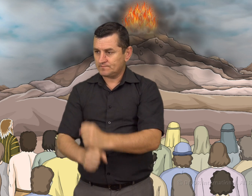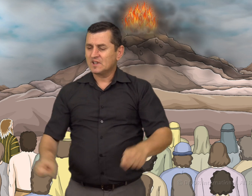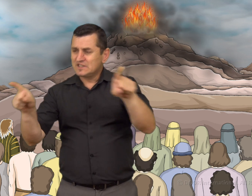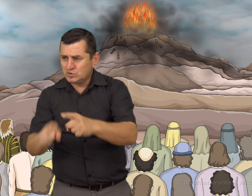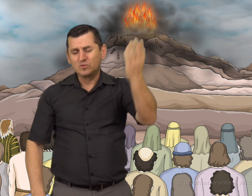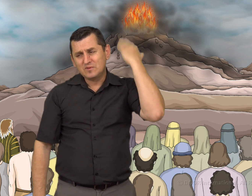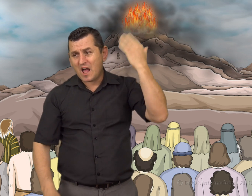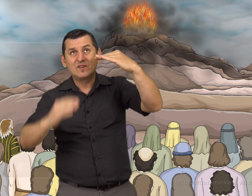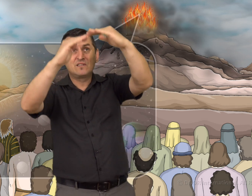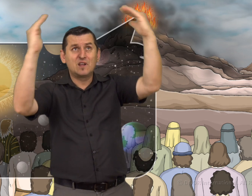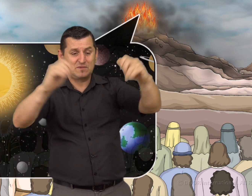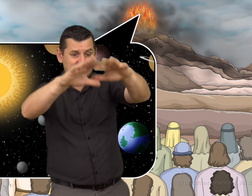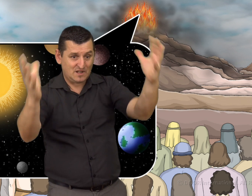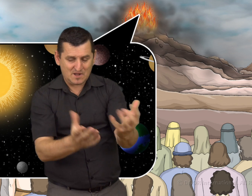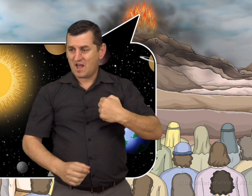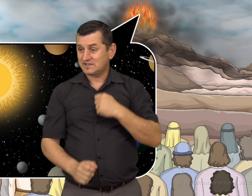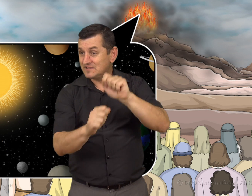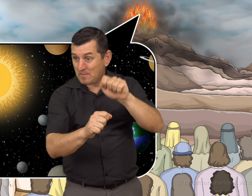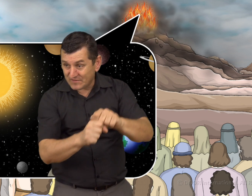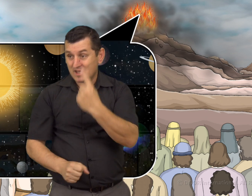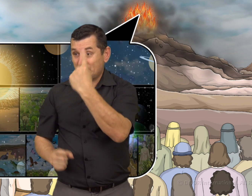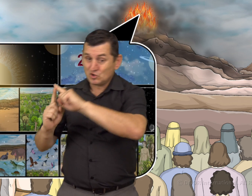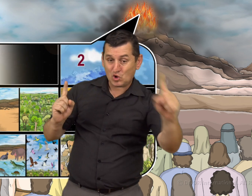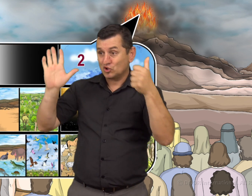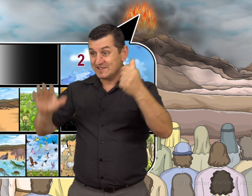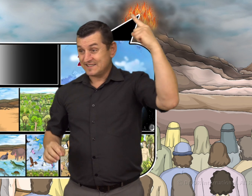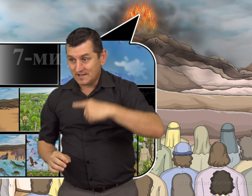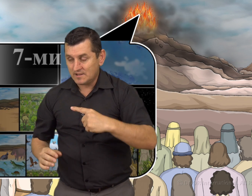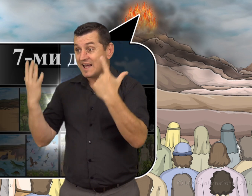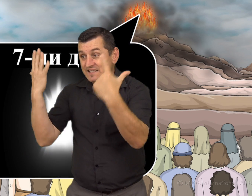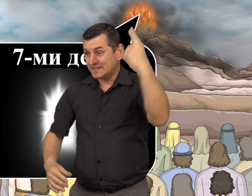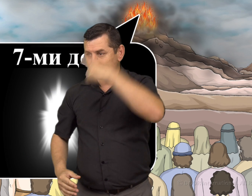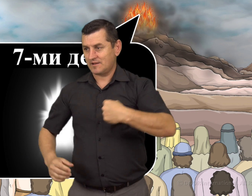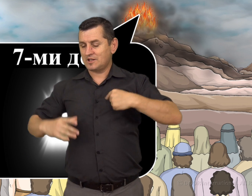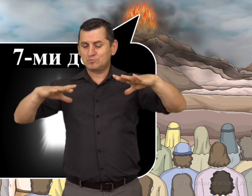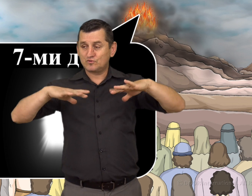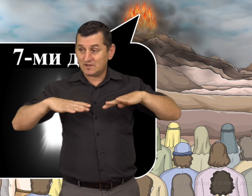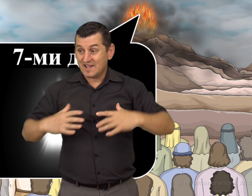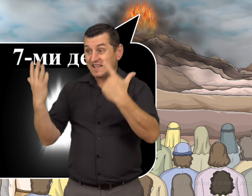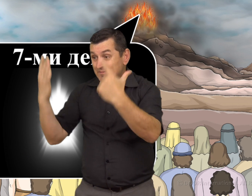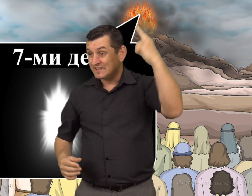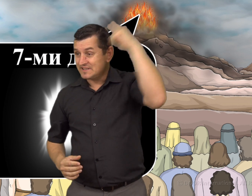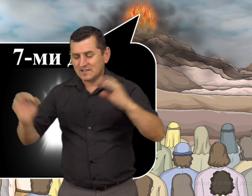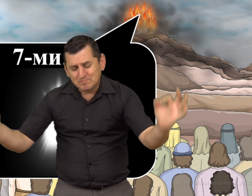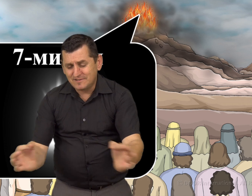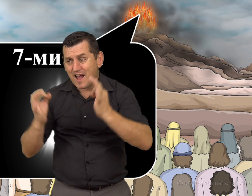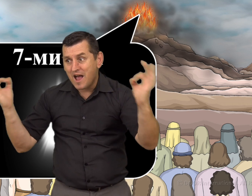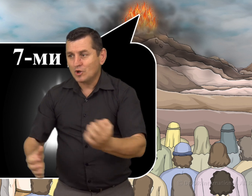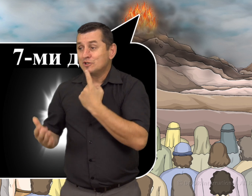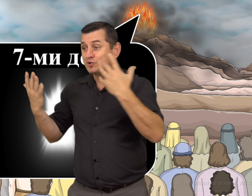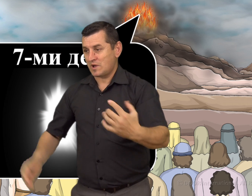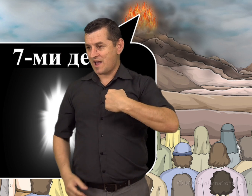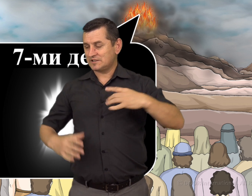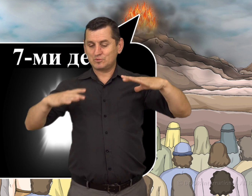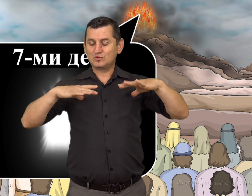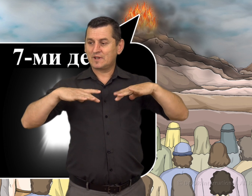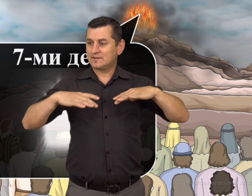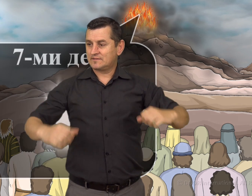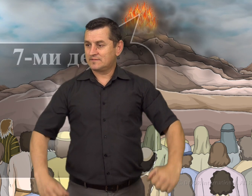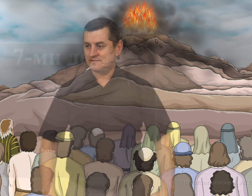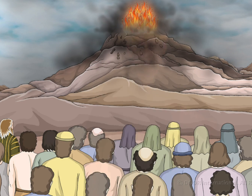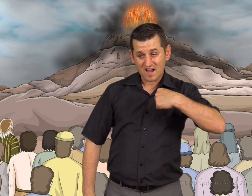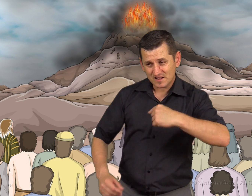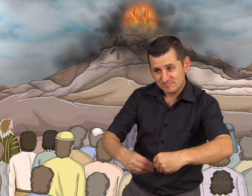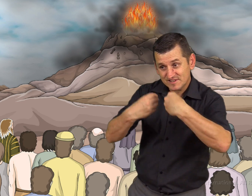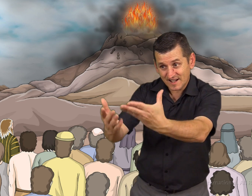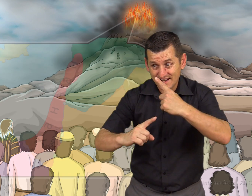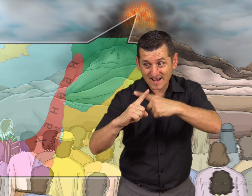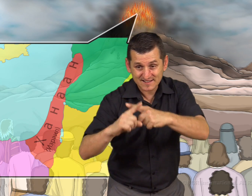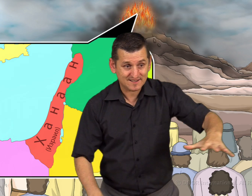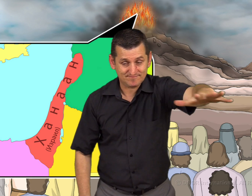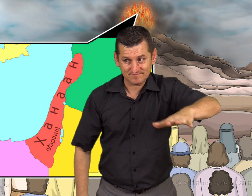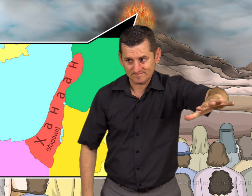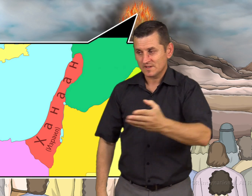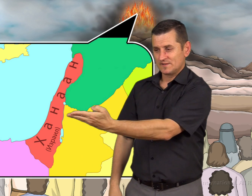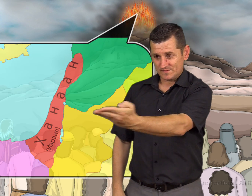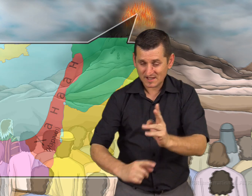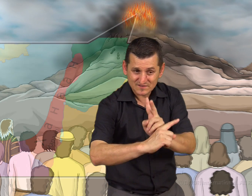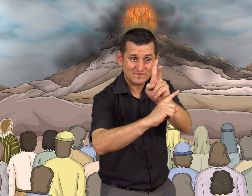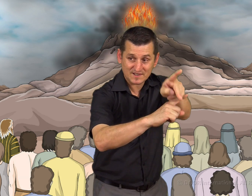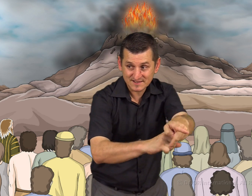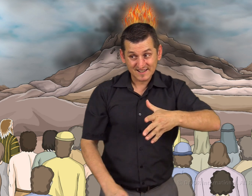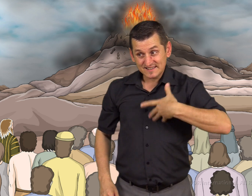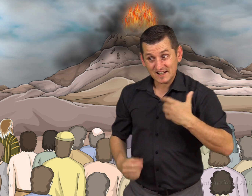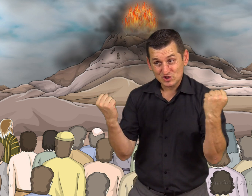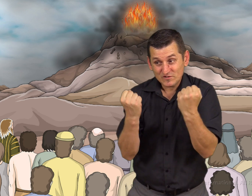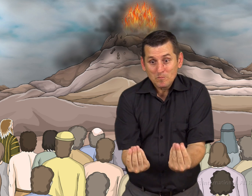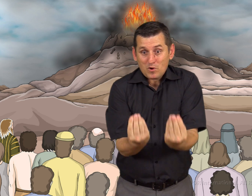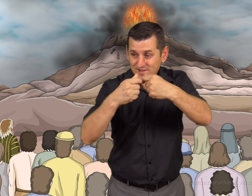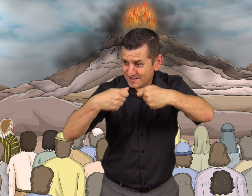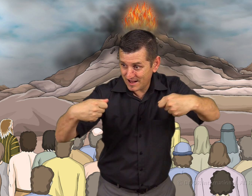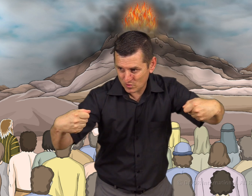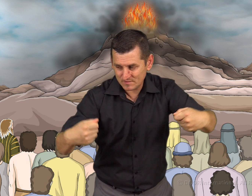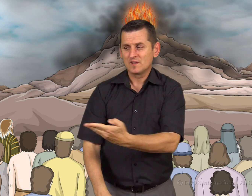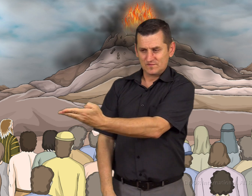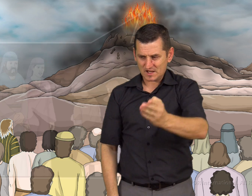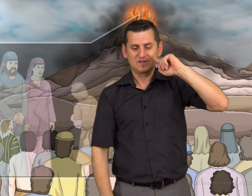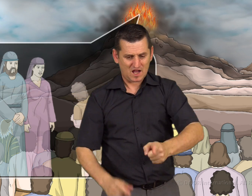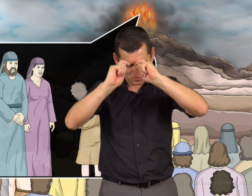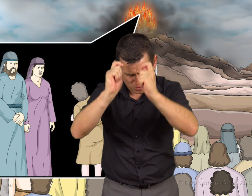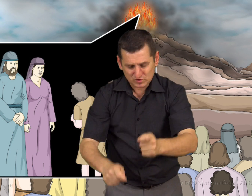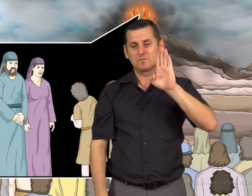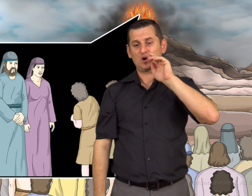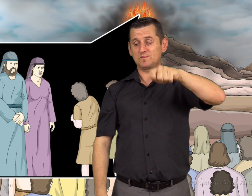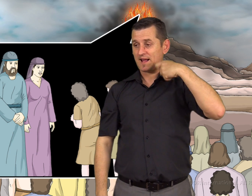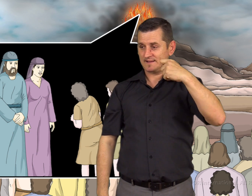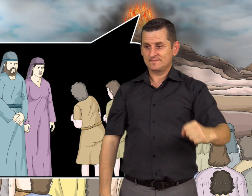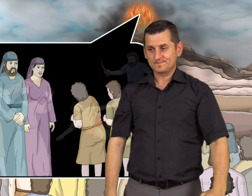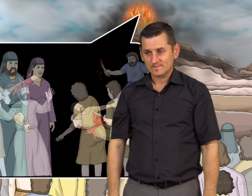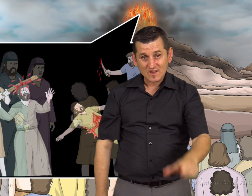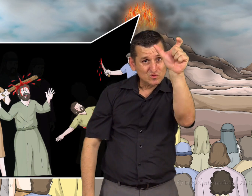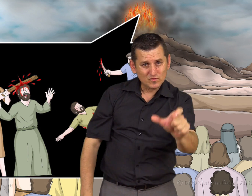For in six days the LORD made the heavens and the earth and the sea and all that is in them, but on the seventh day He rested. Therefore the LORD blessed the Sabbath day and set it apart as holy. Honor your father and mother, so that your days may be long in the land that the LORD your God is giving you.